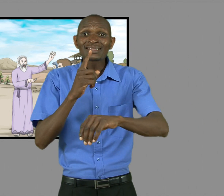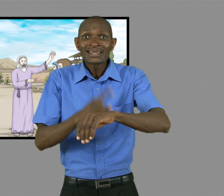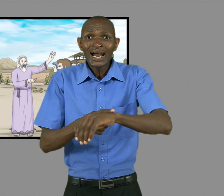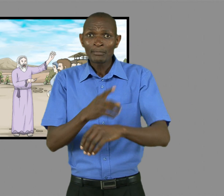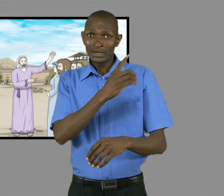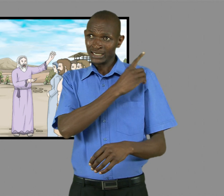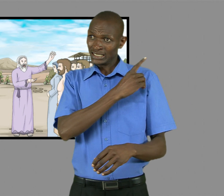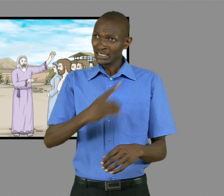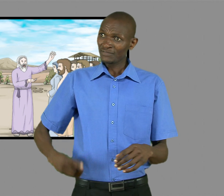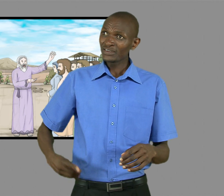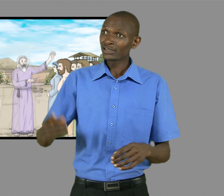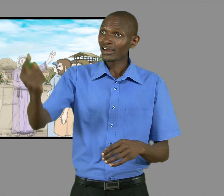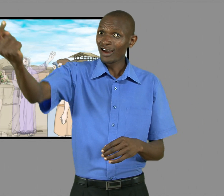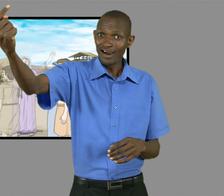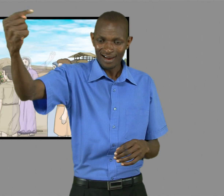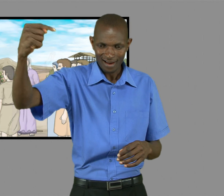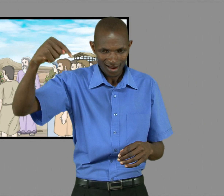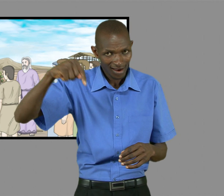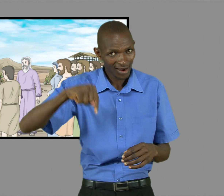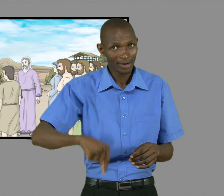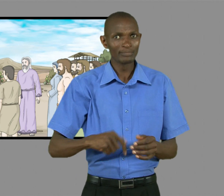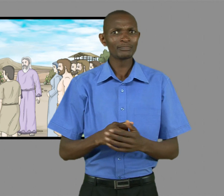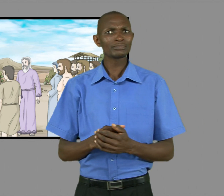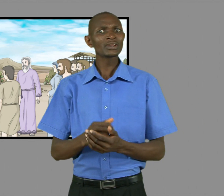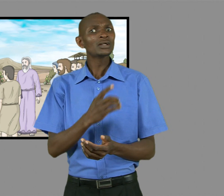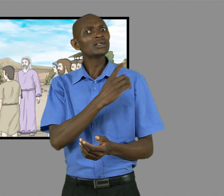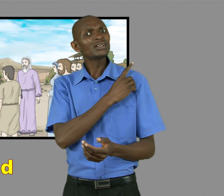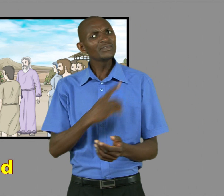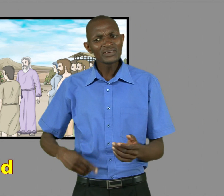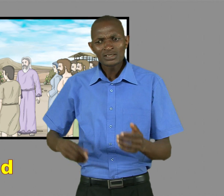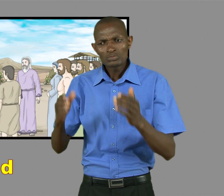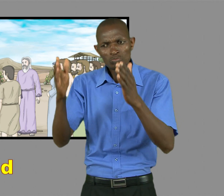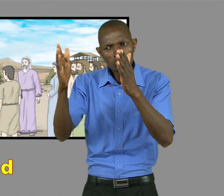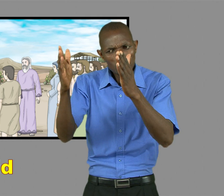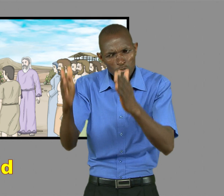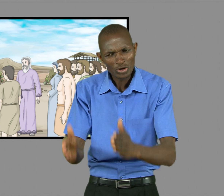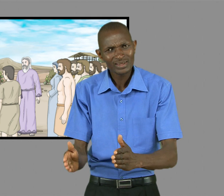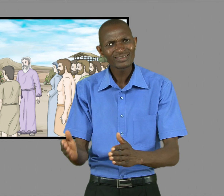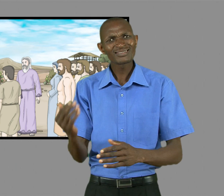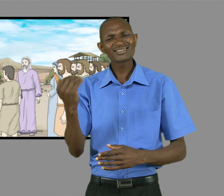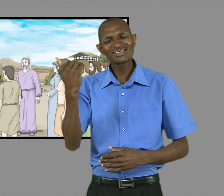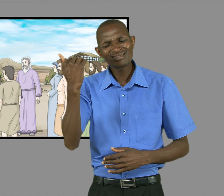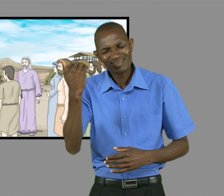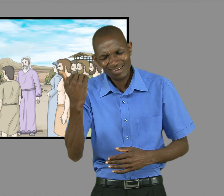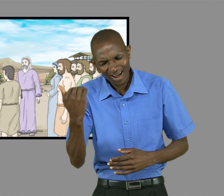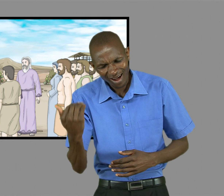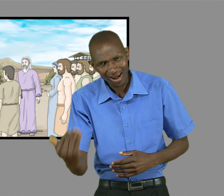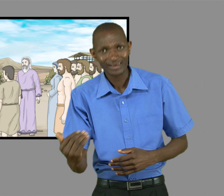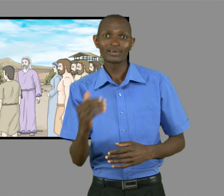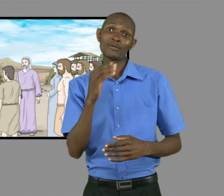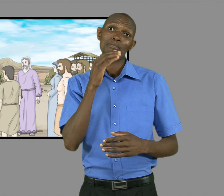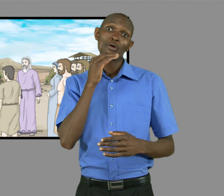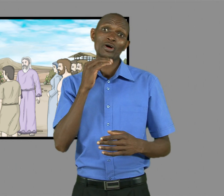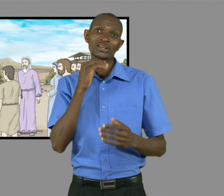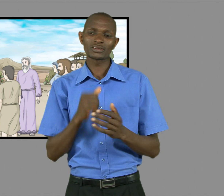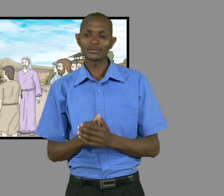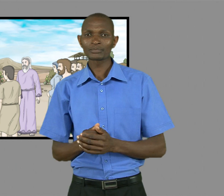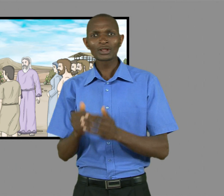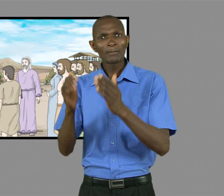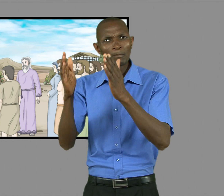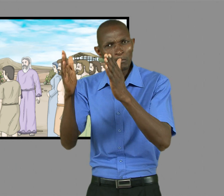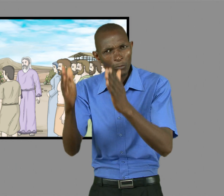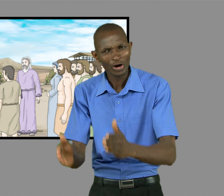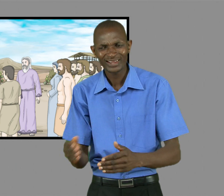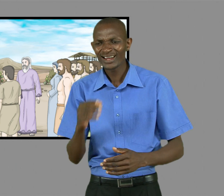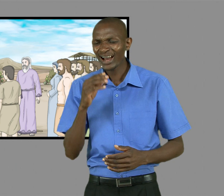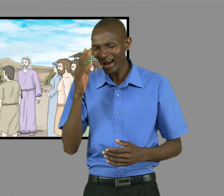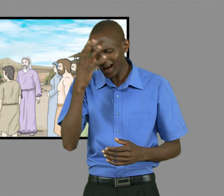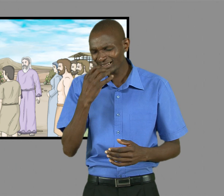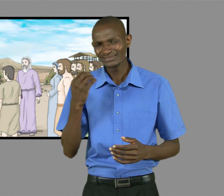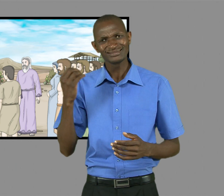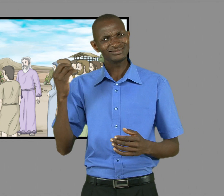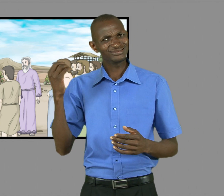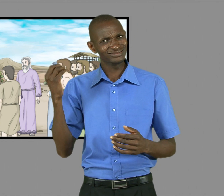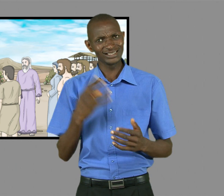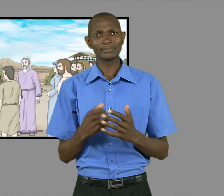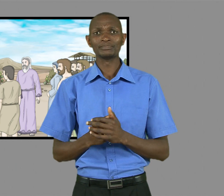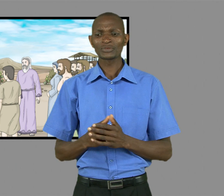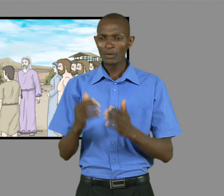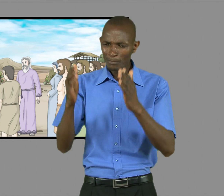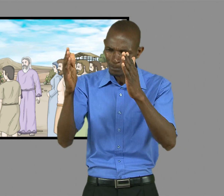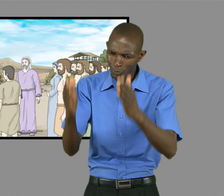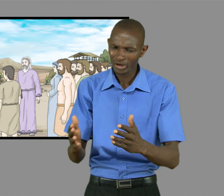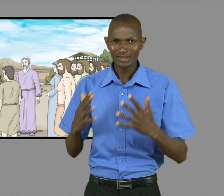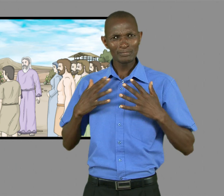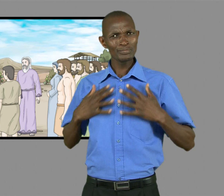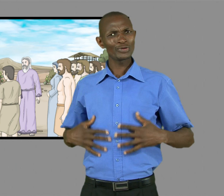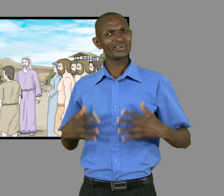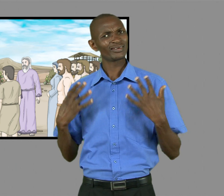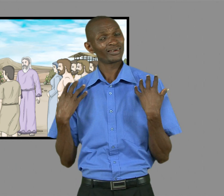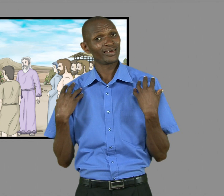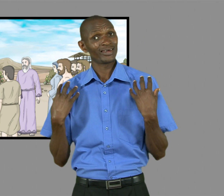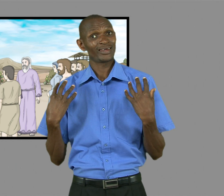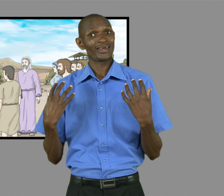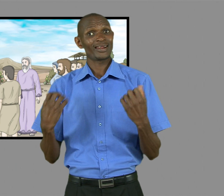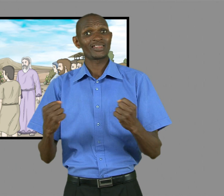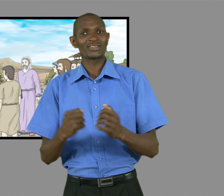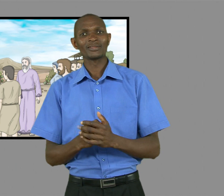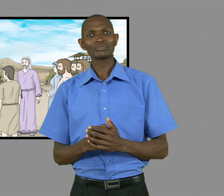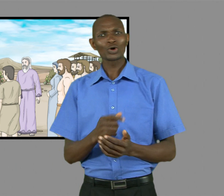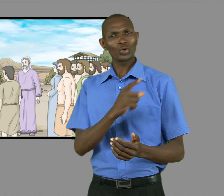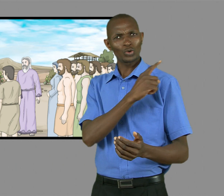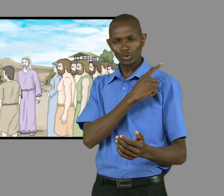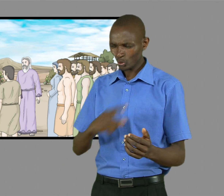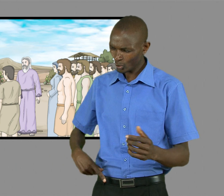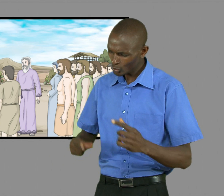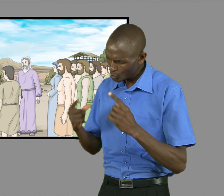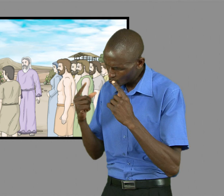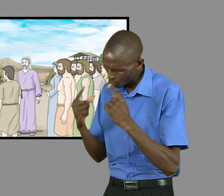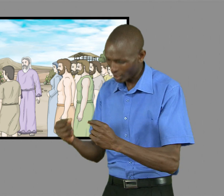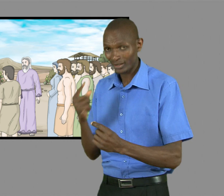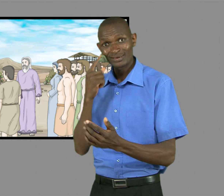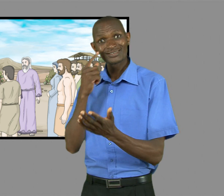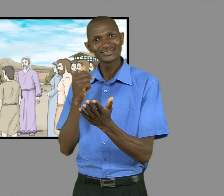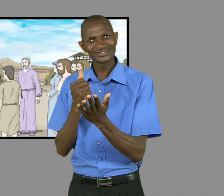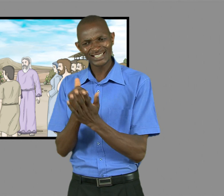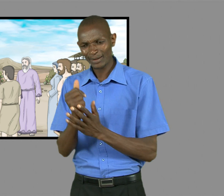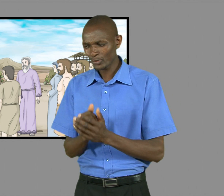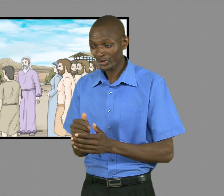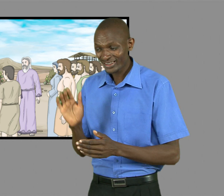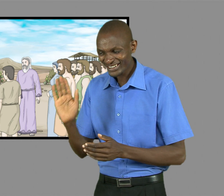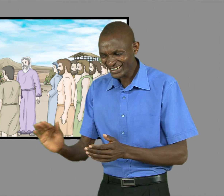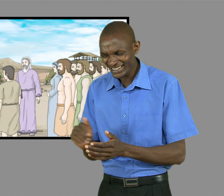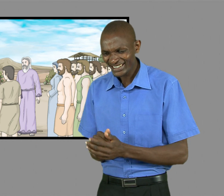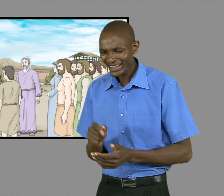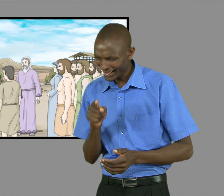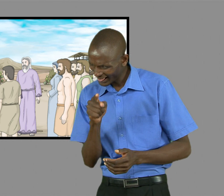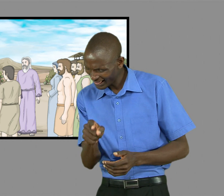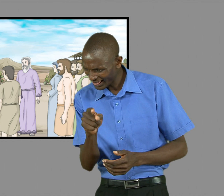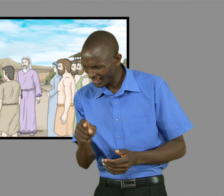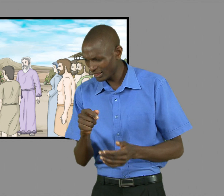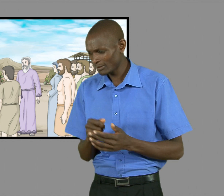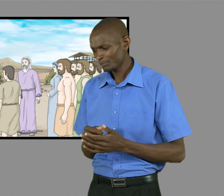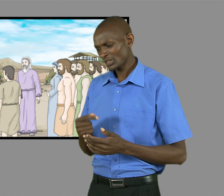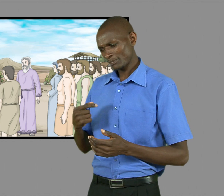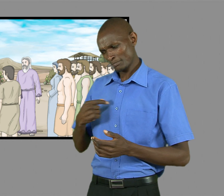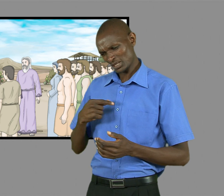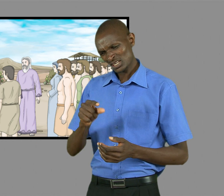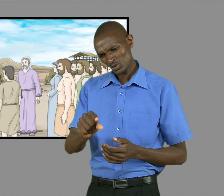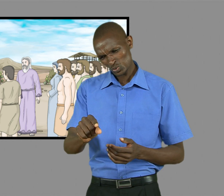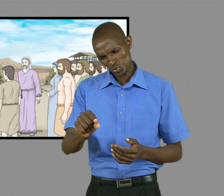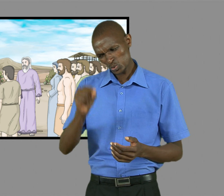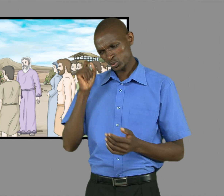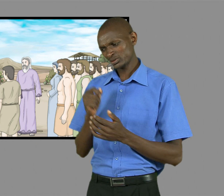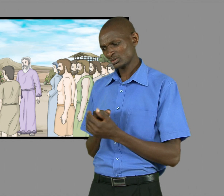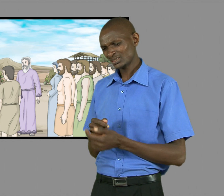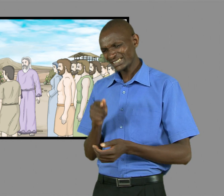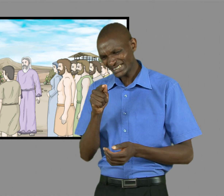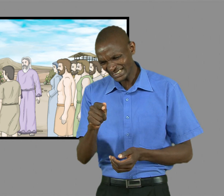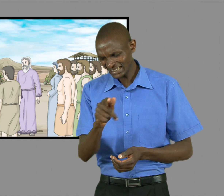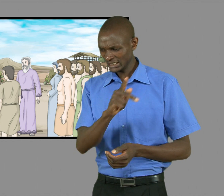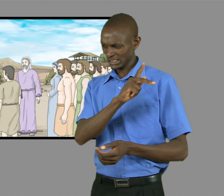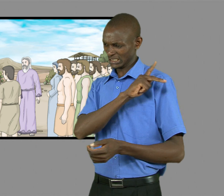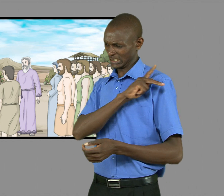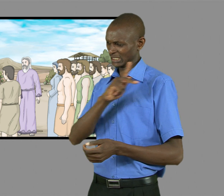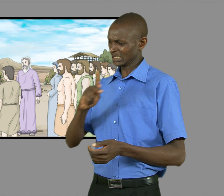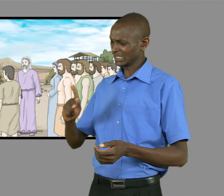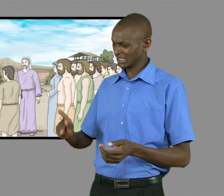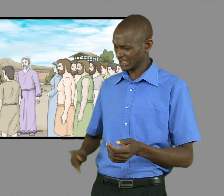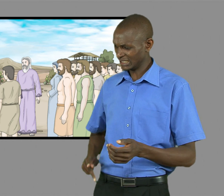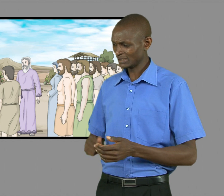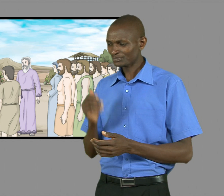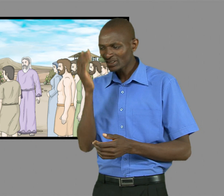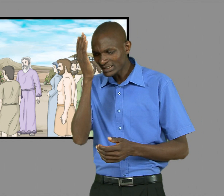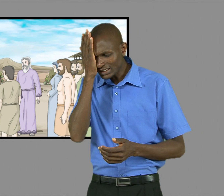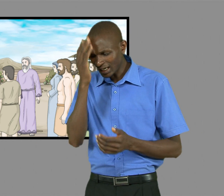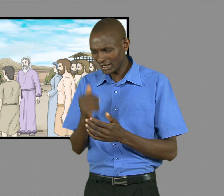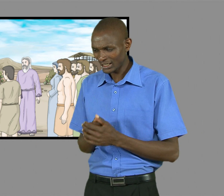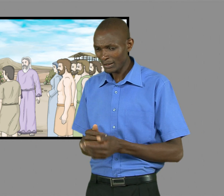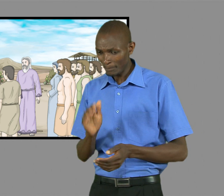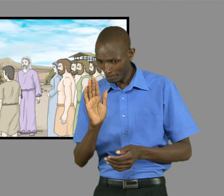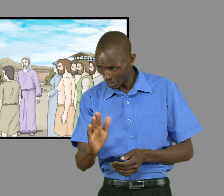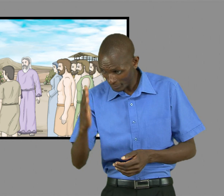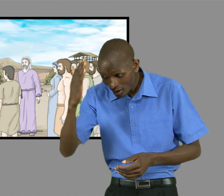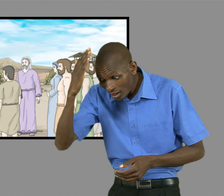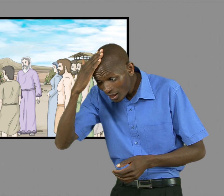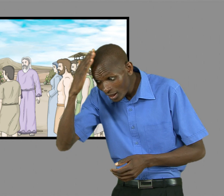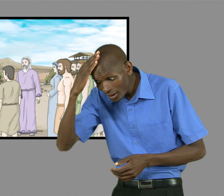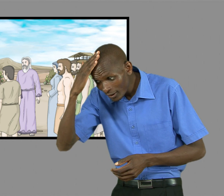So Jesse sent for his youngest son and brought him in. He was ruddy, with beautiful eyes and a handsome appearance.